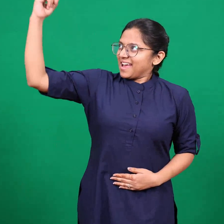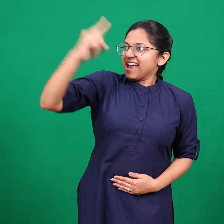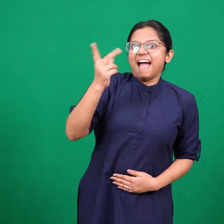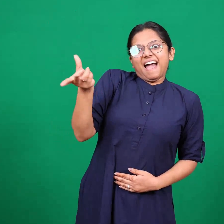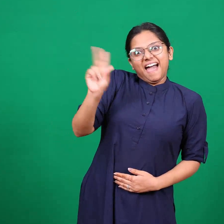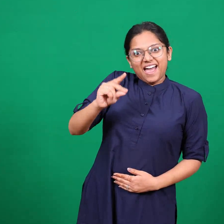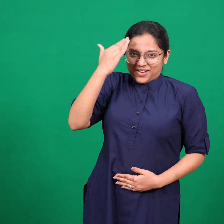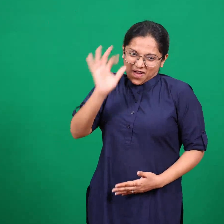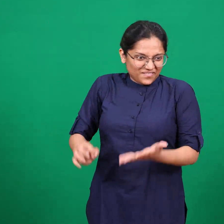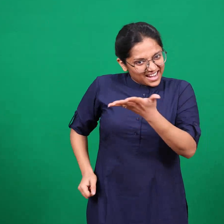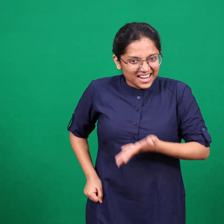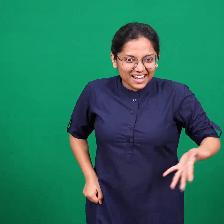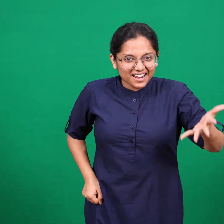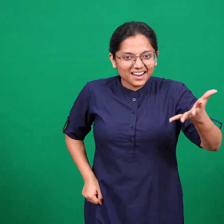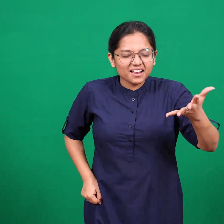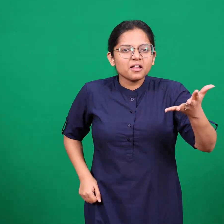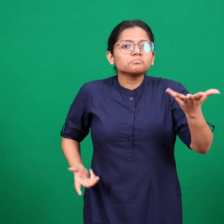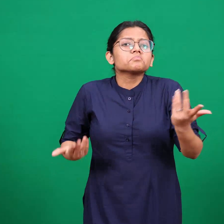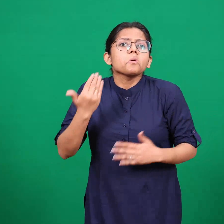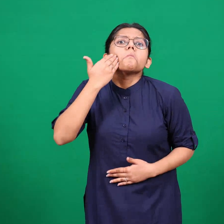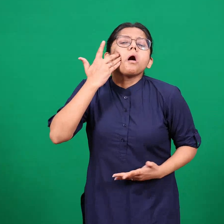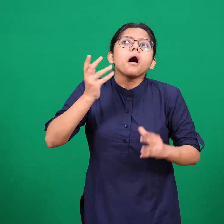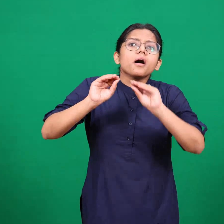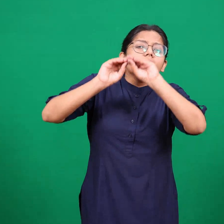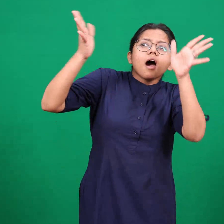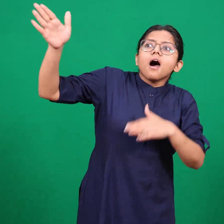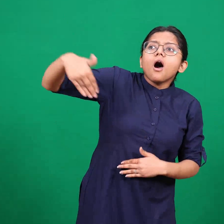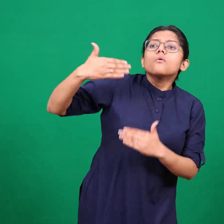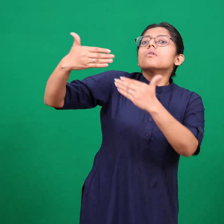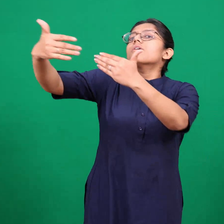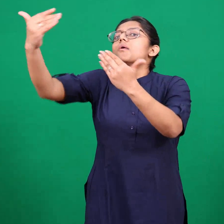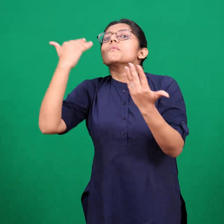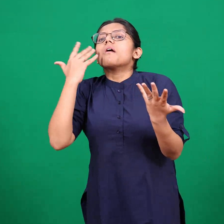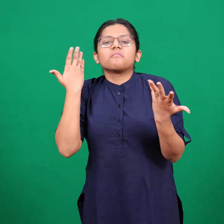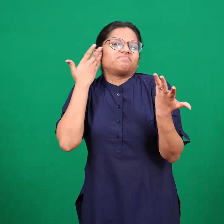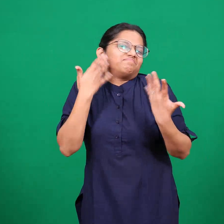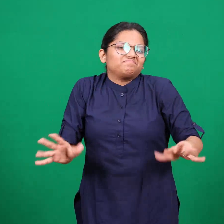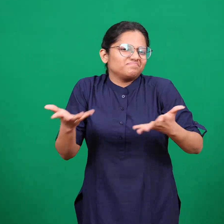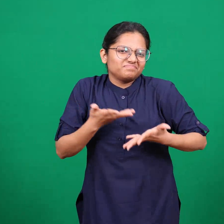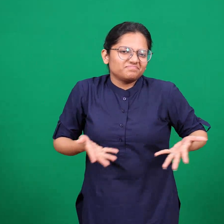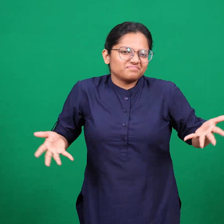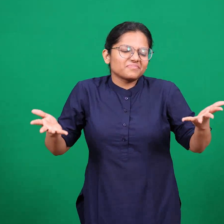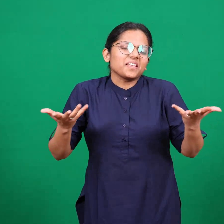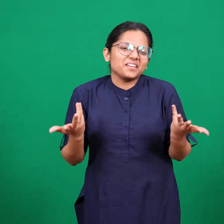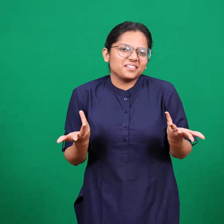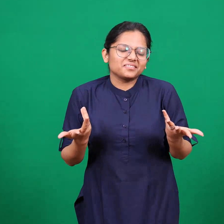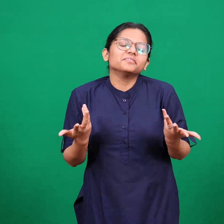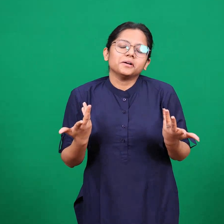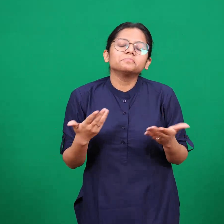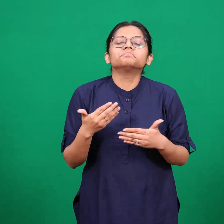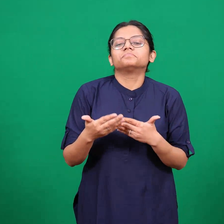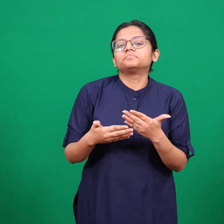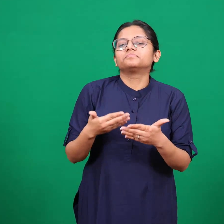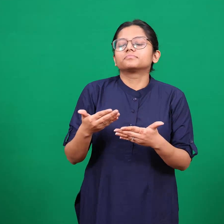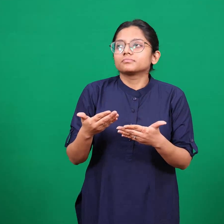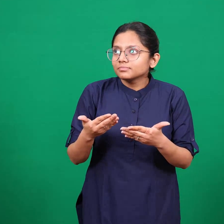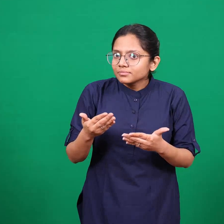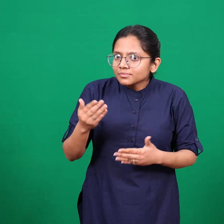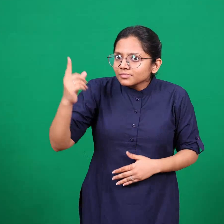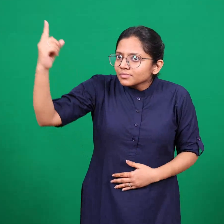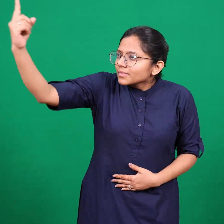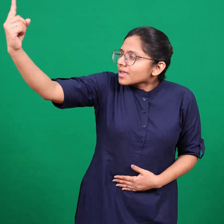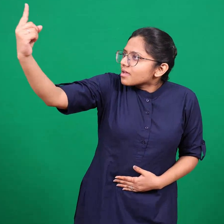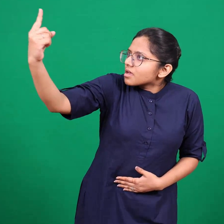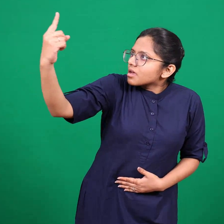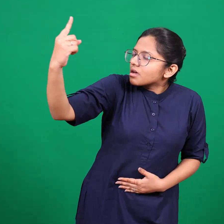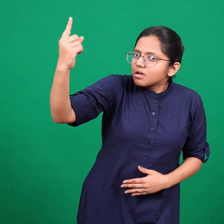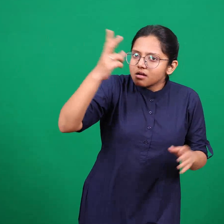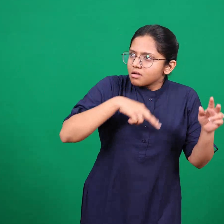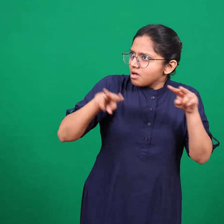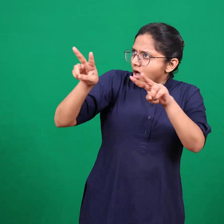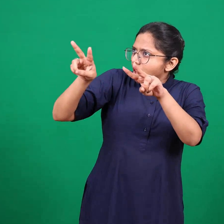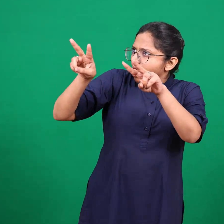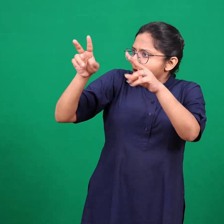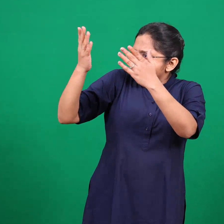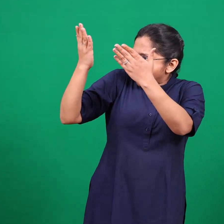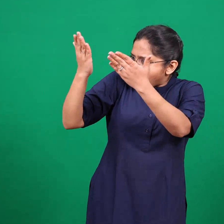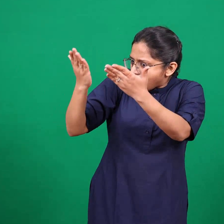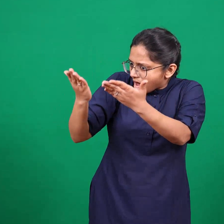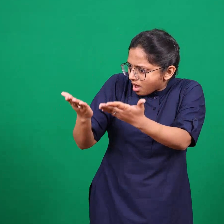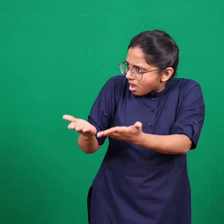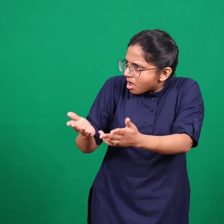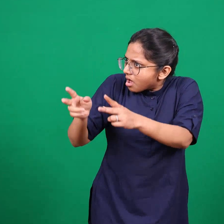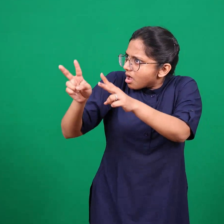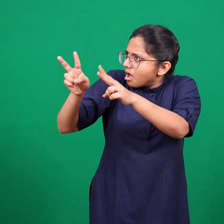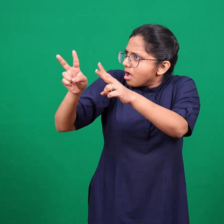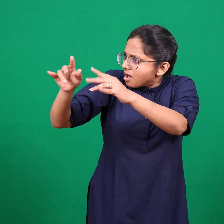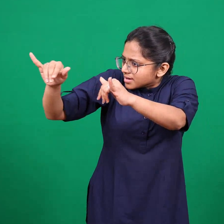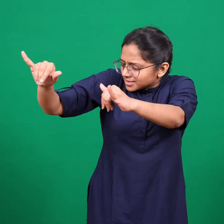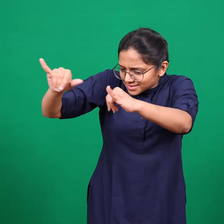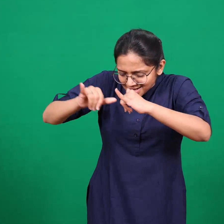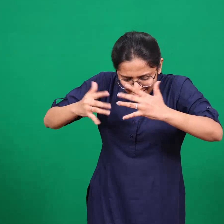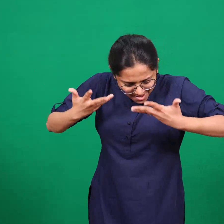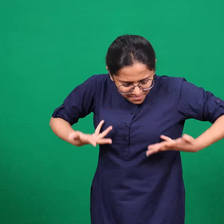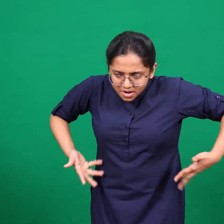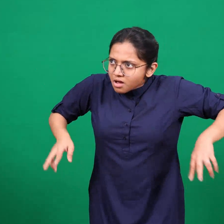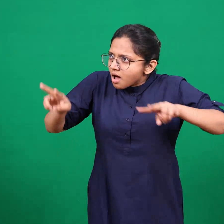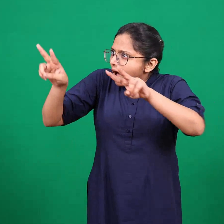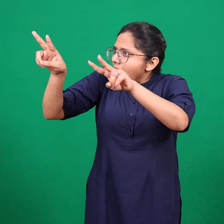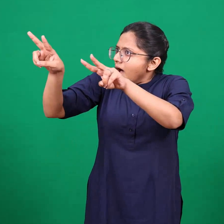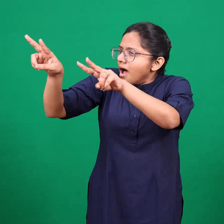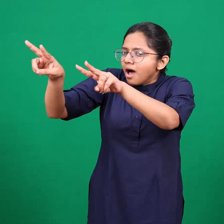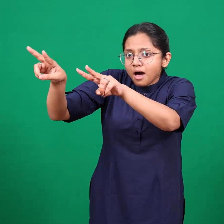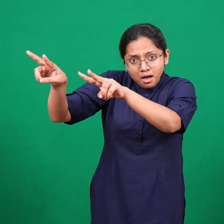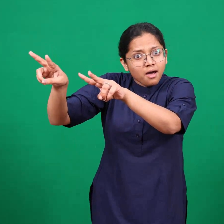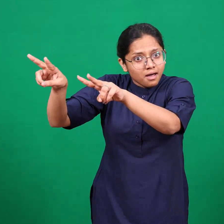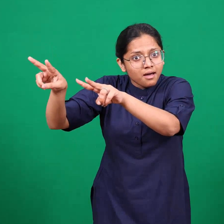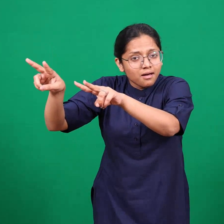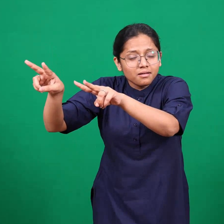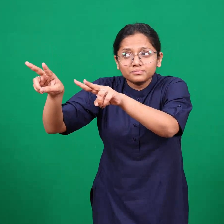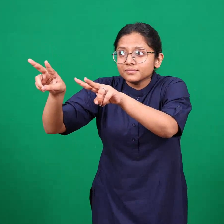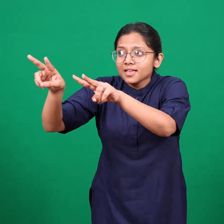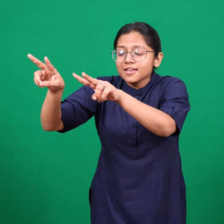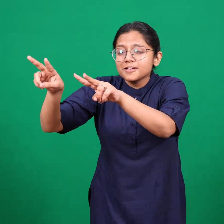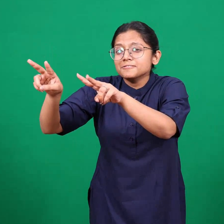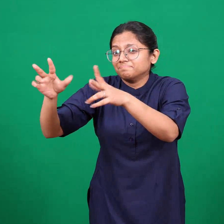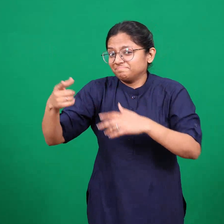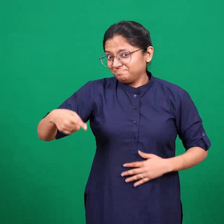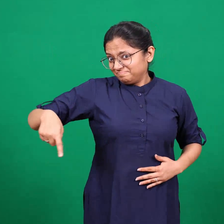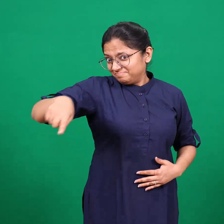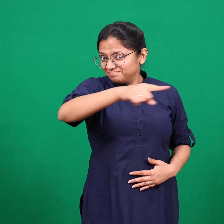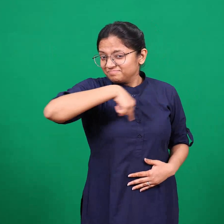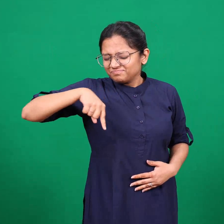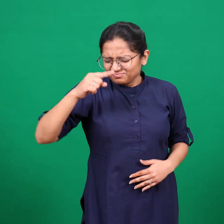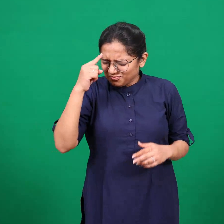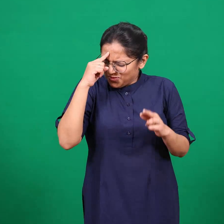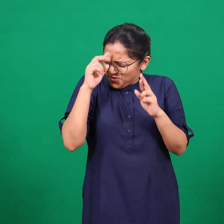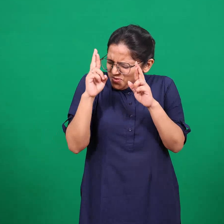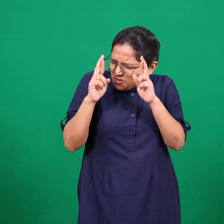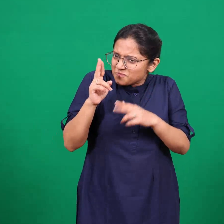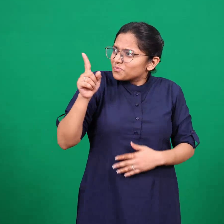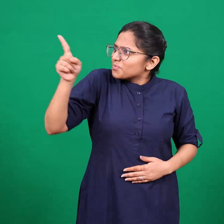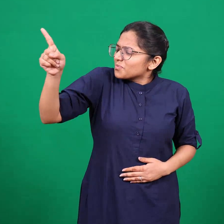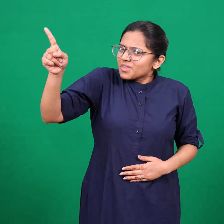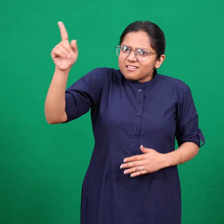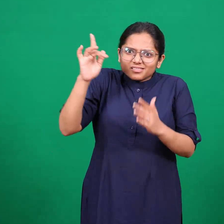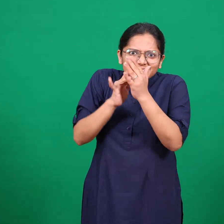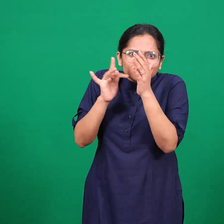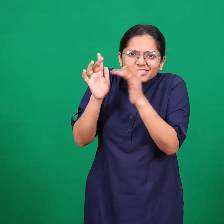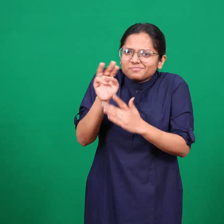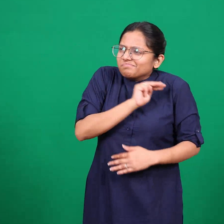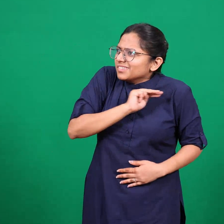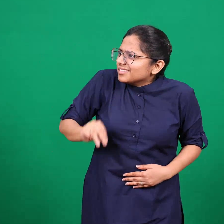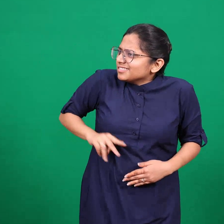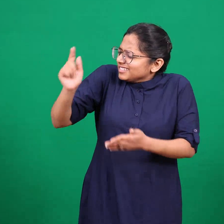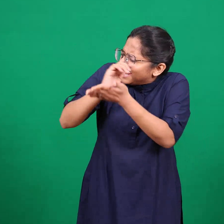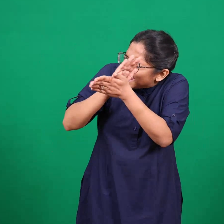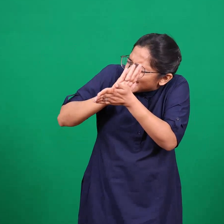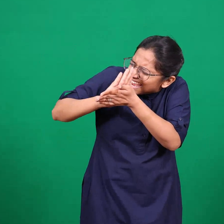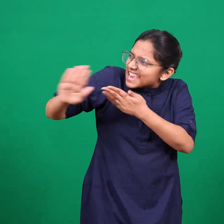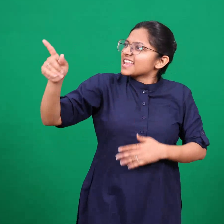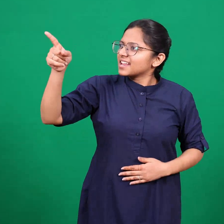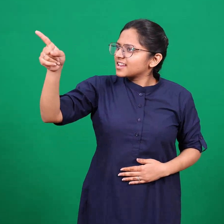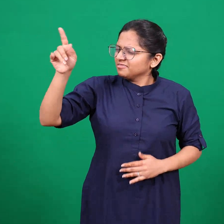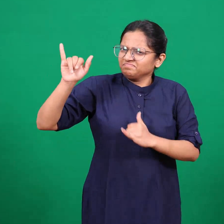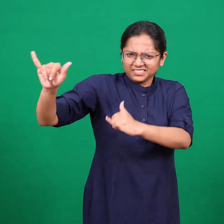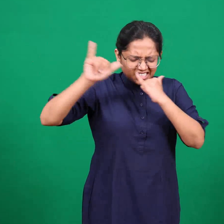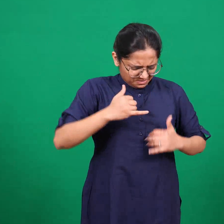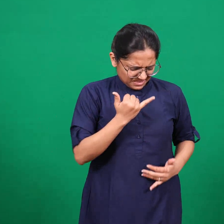We know that when Christ appears, we will be like Him, for we will see Him as He is.